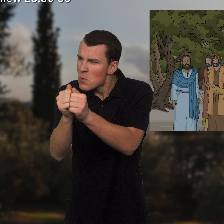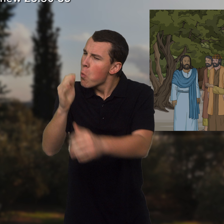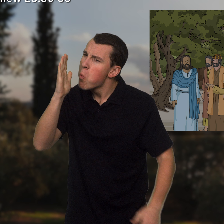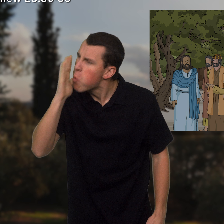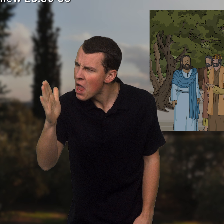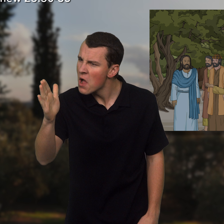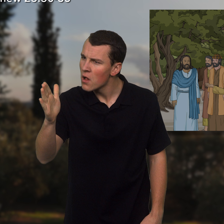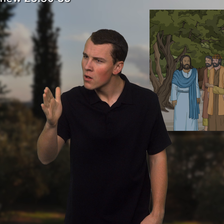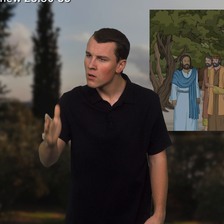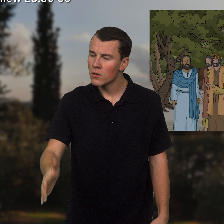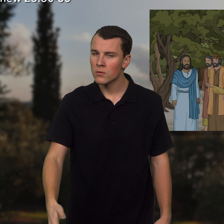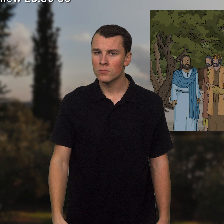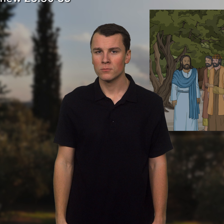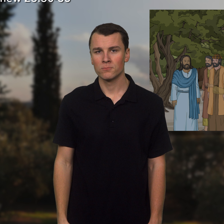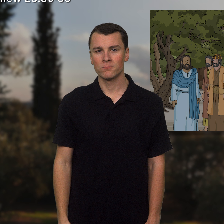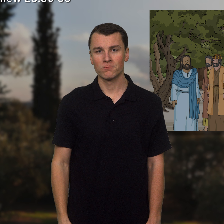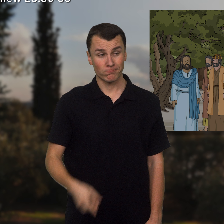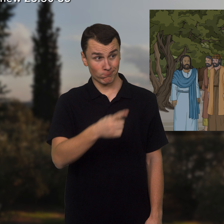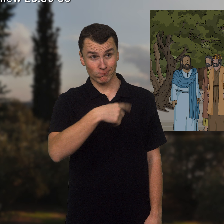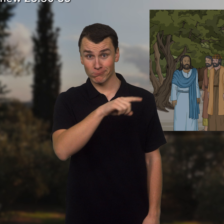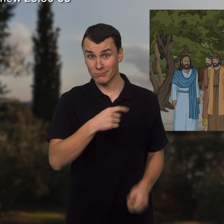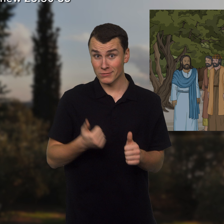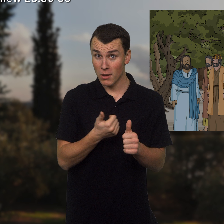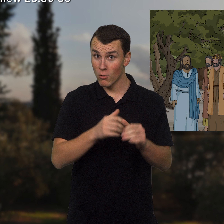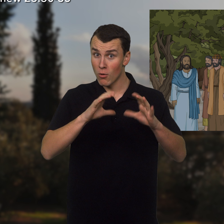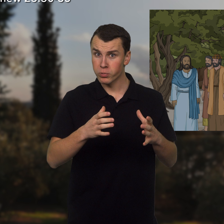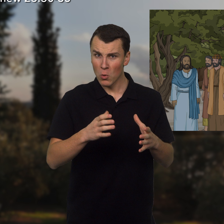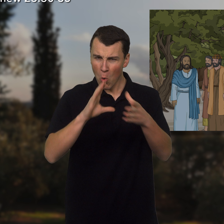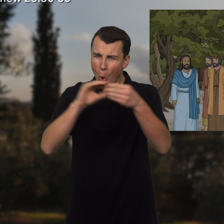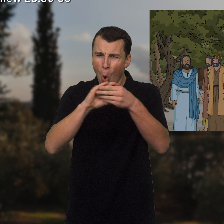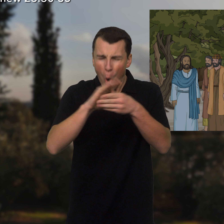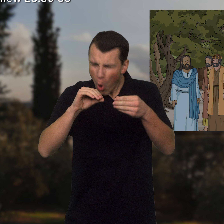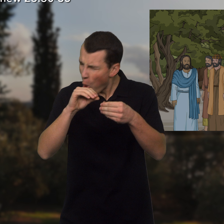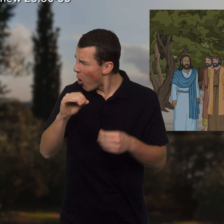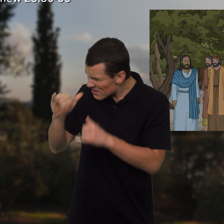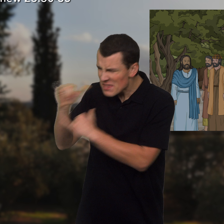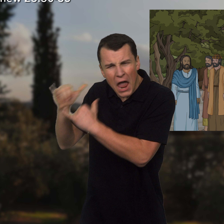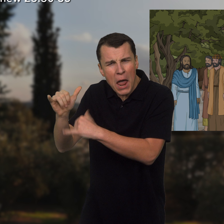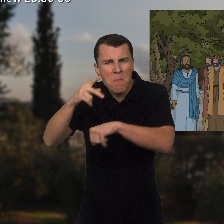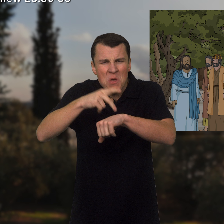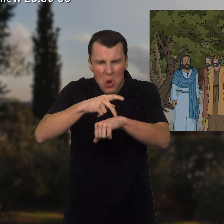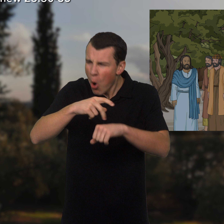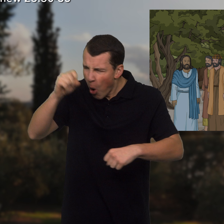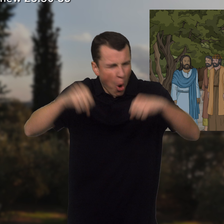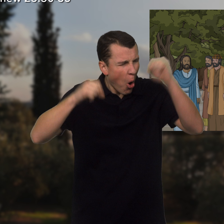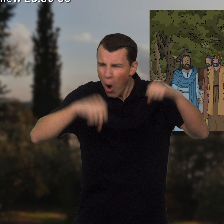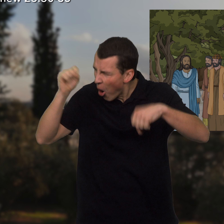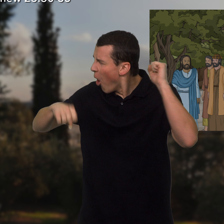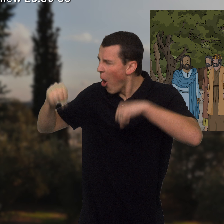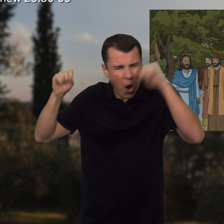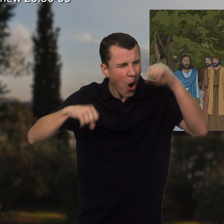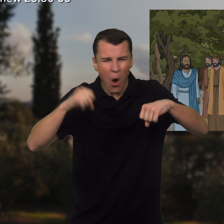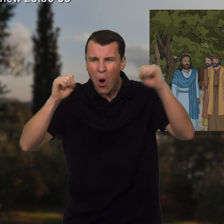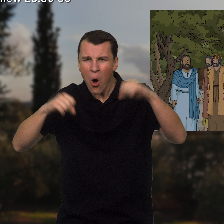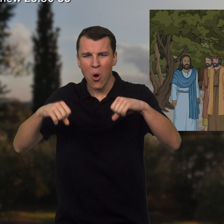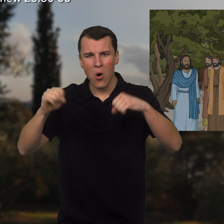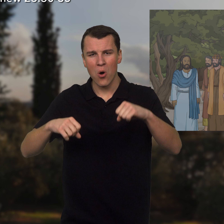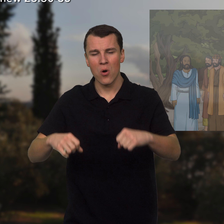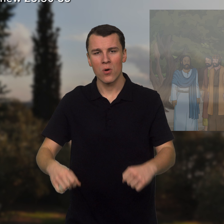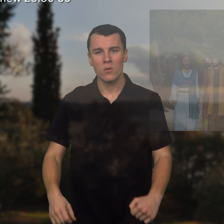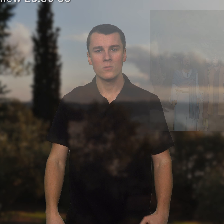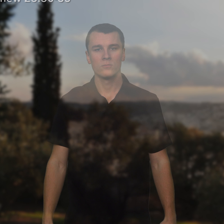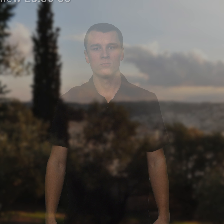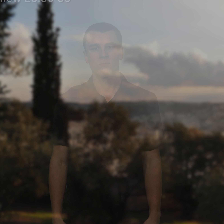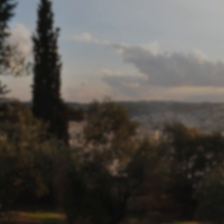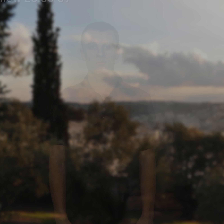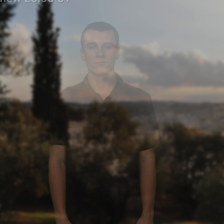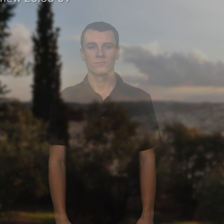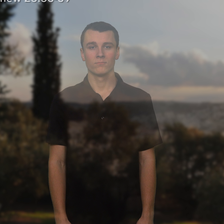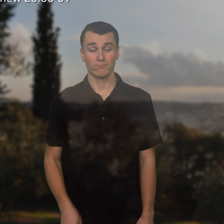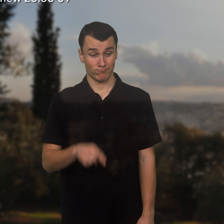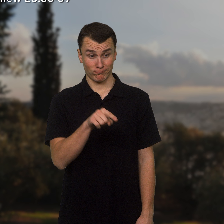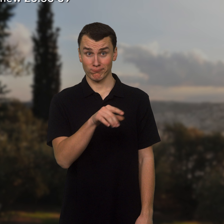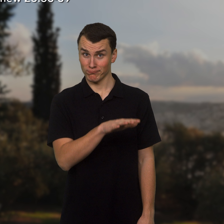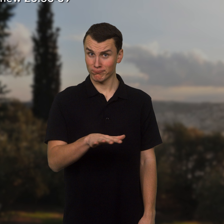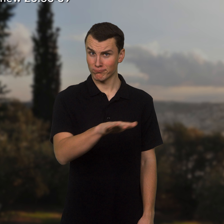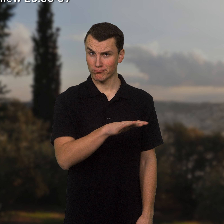And all the other disciples said the same thing.